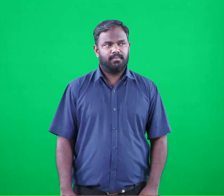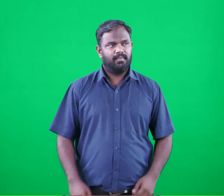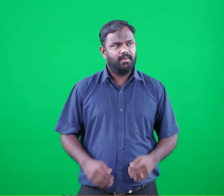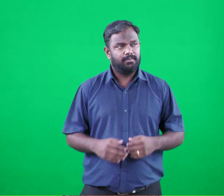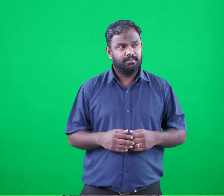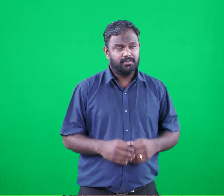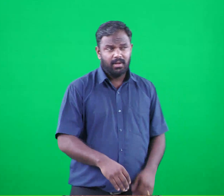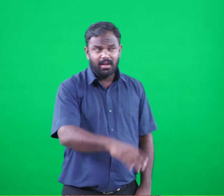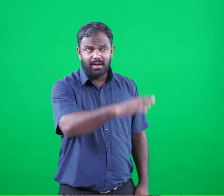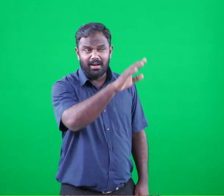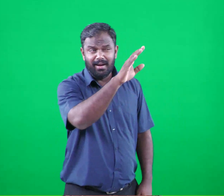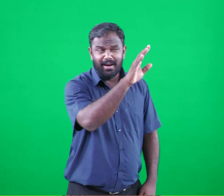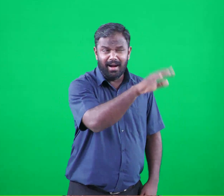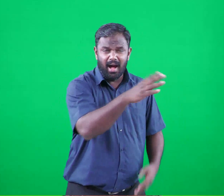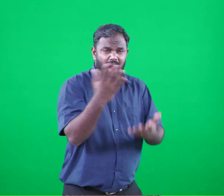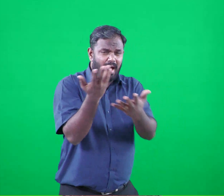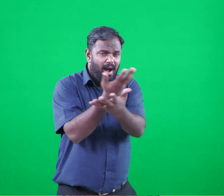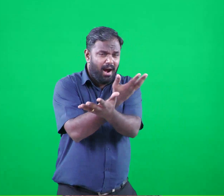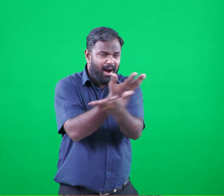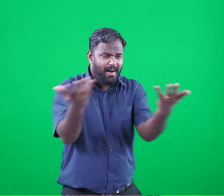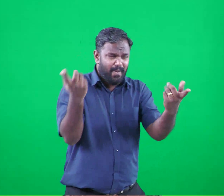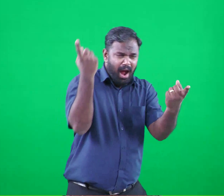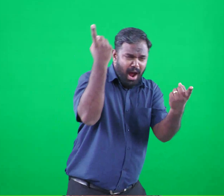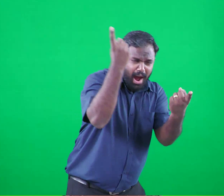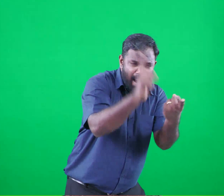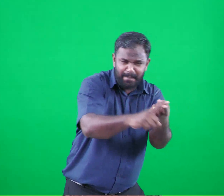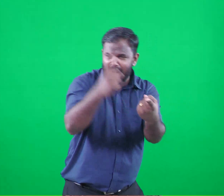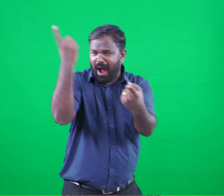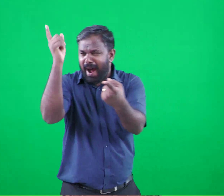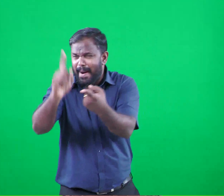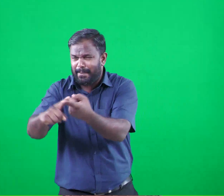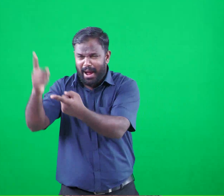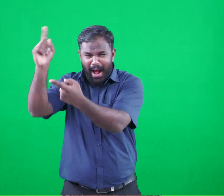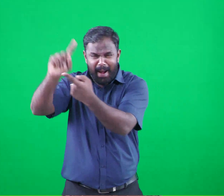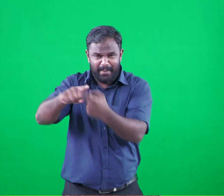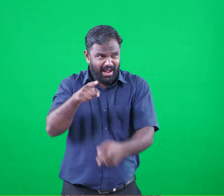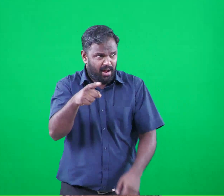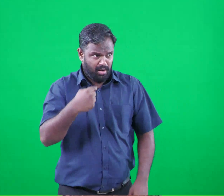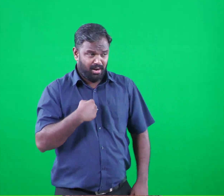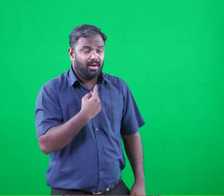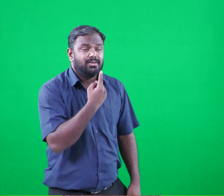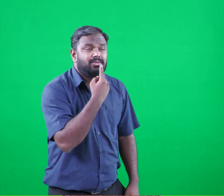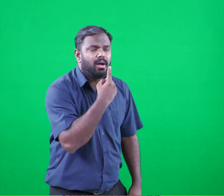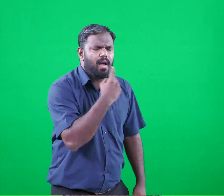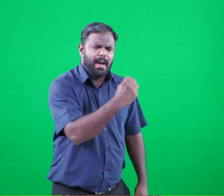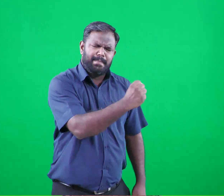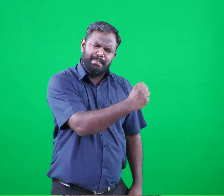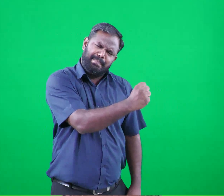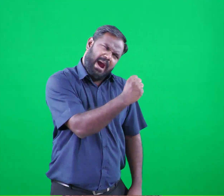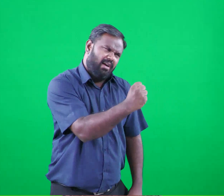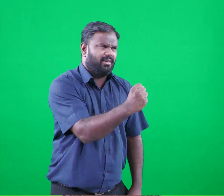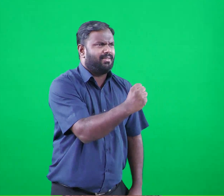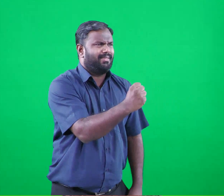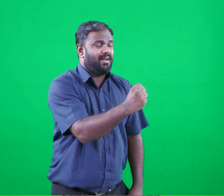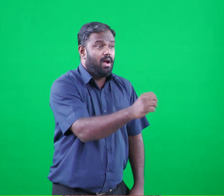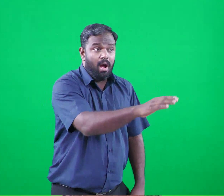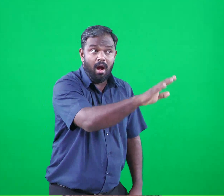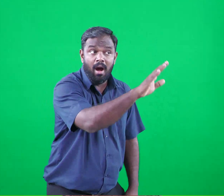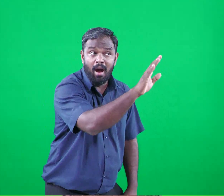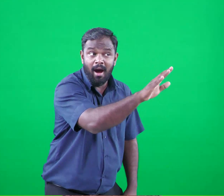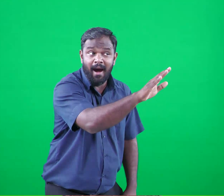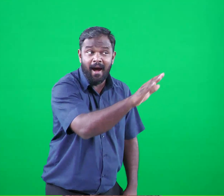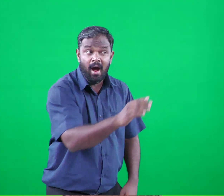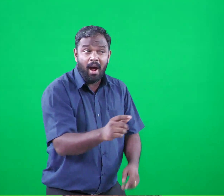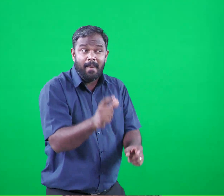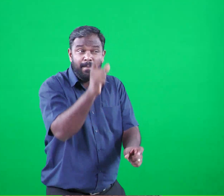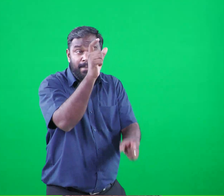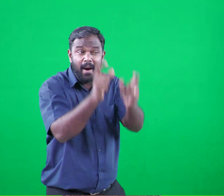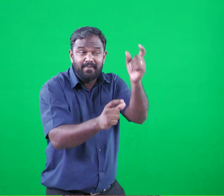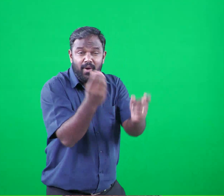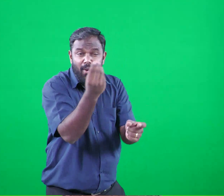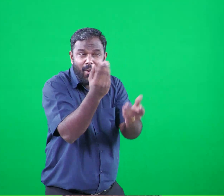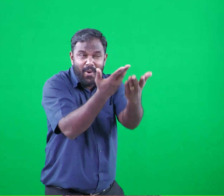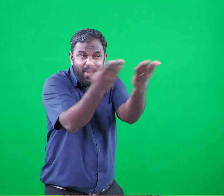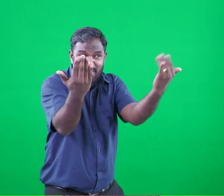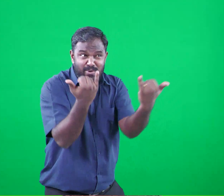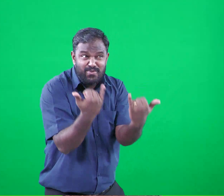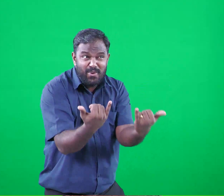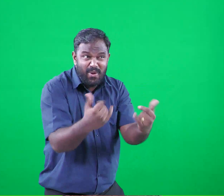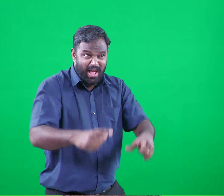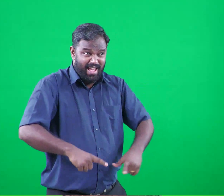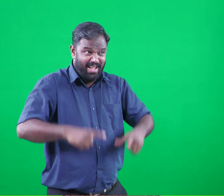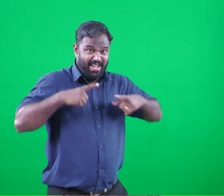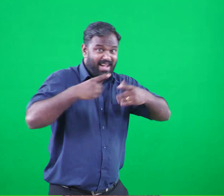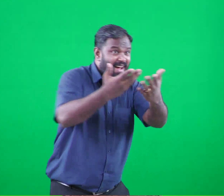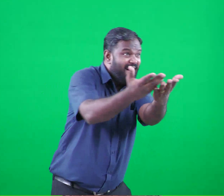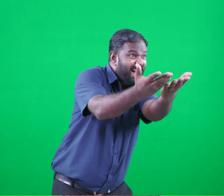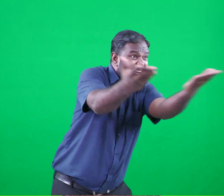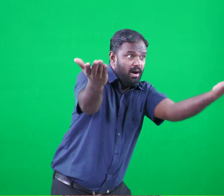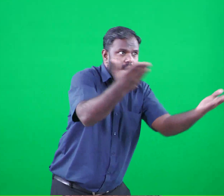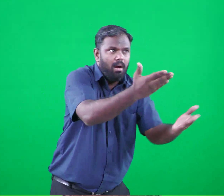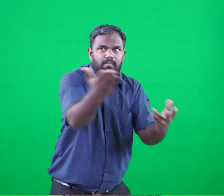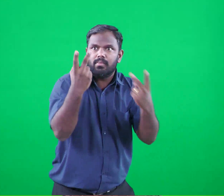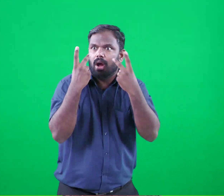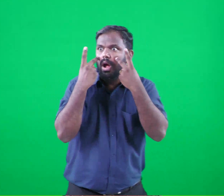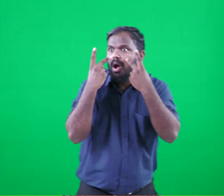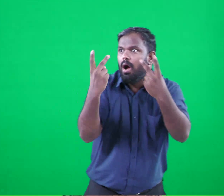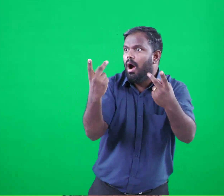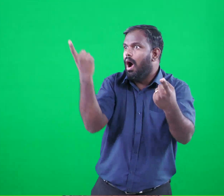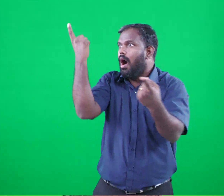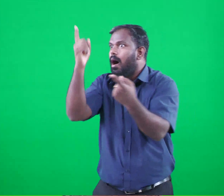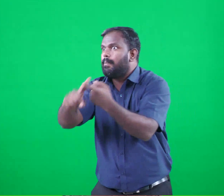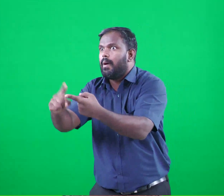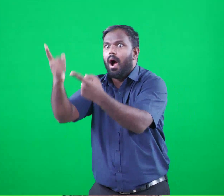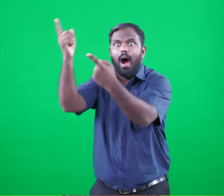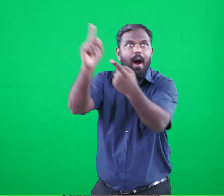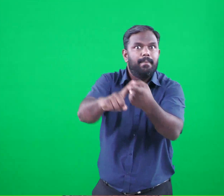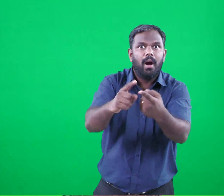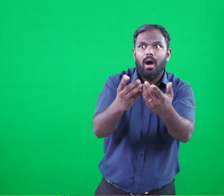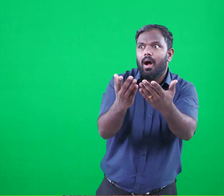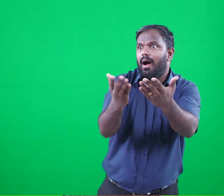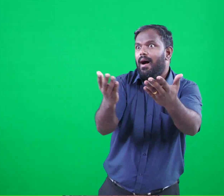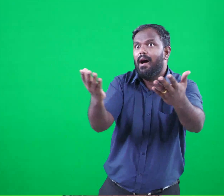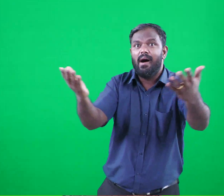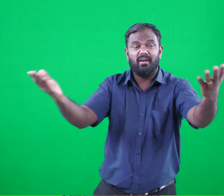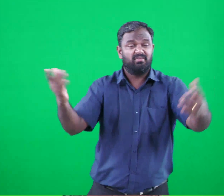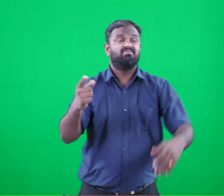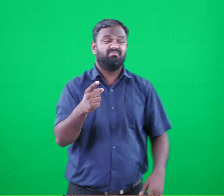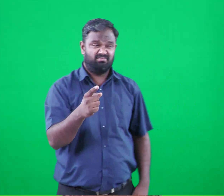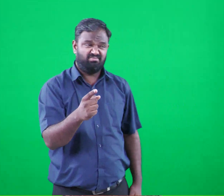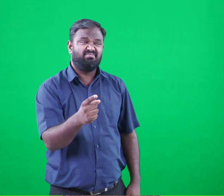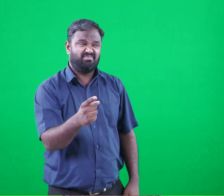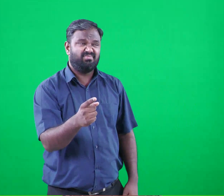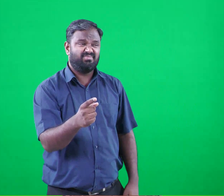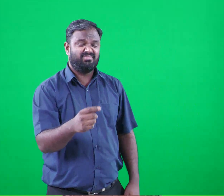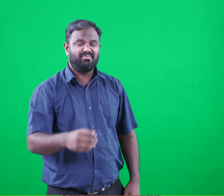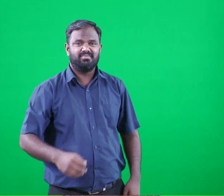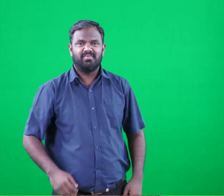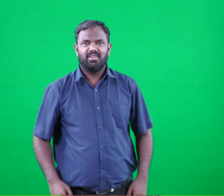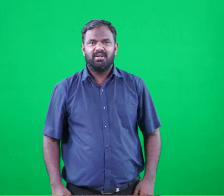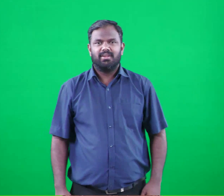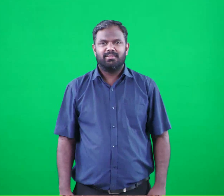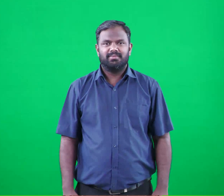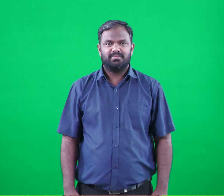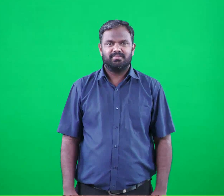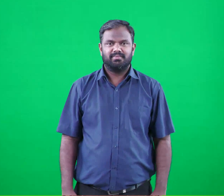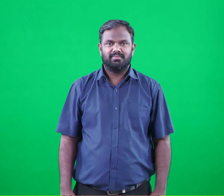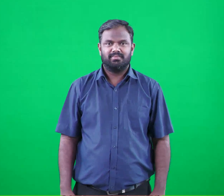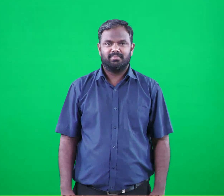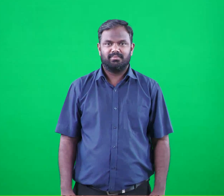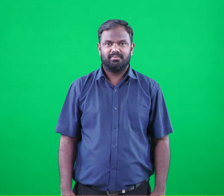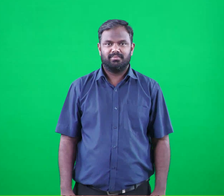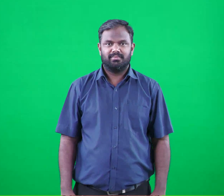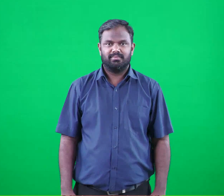Truly I tell you, this generation will not pass away until all these things have happened.